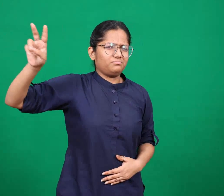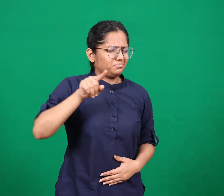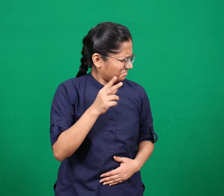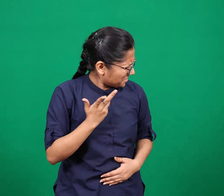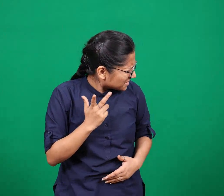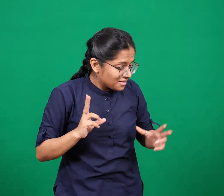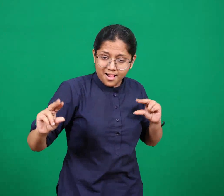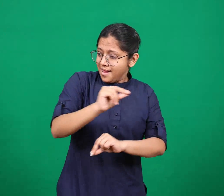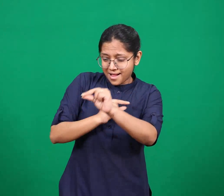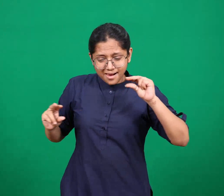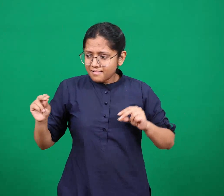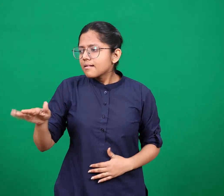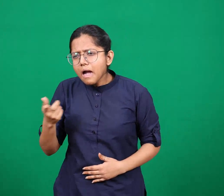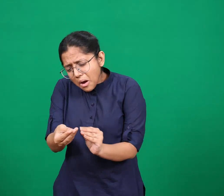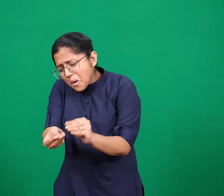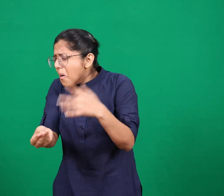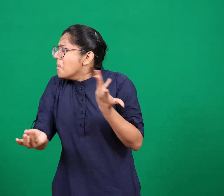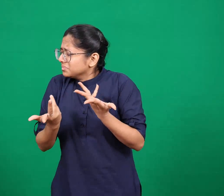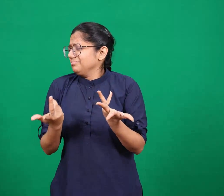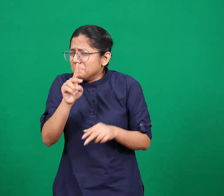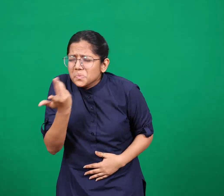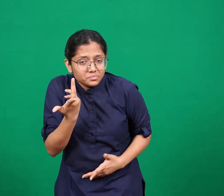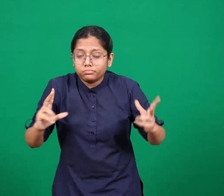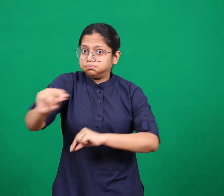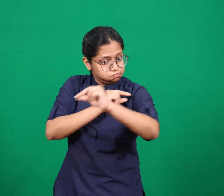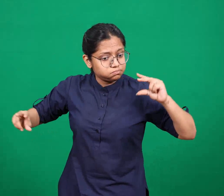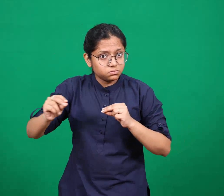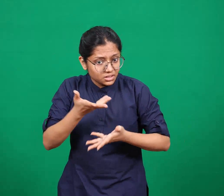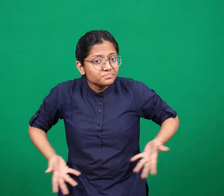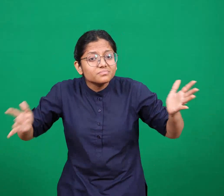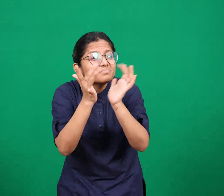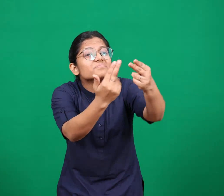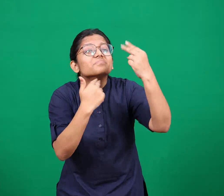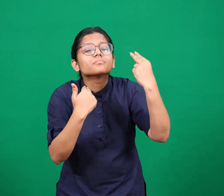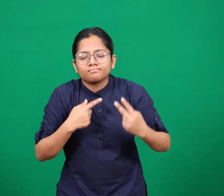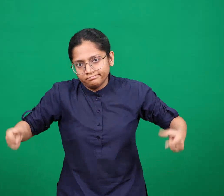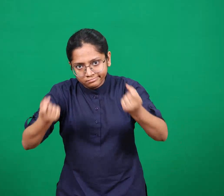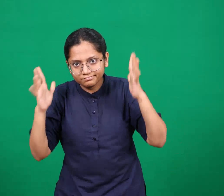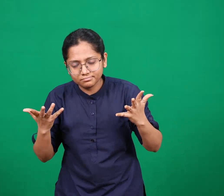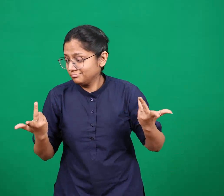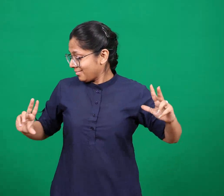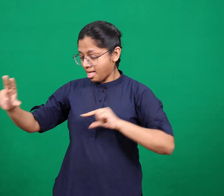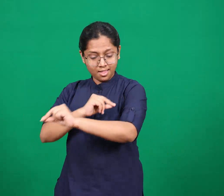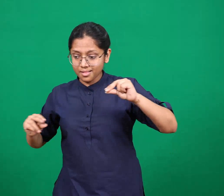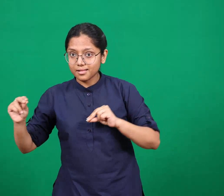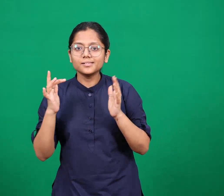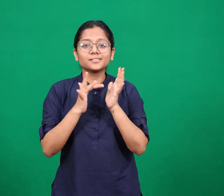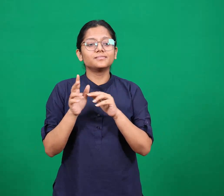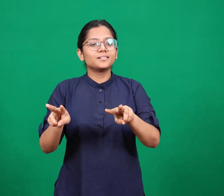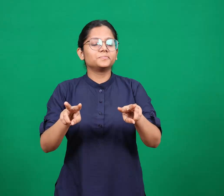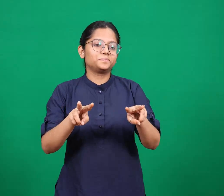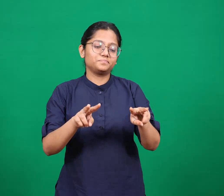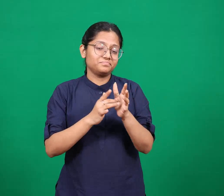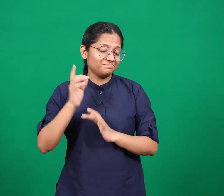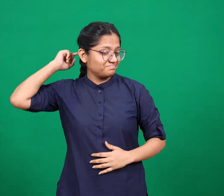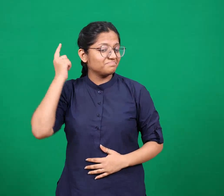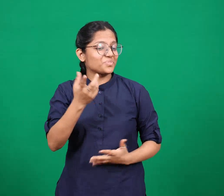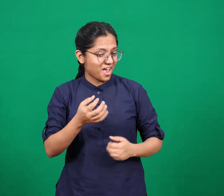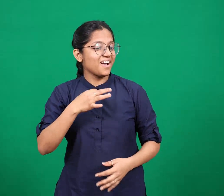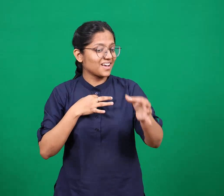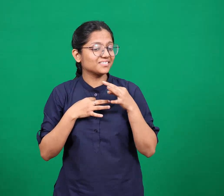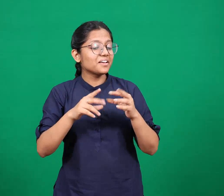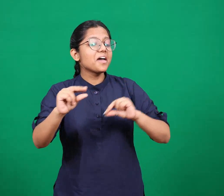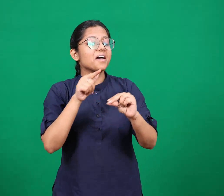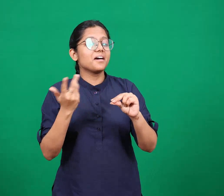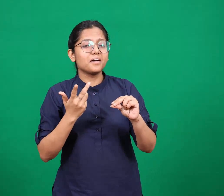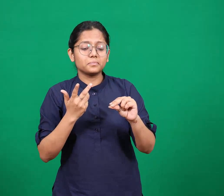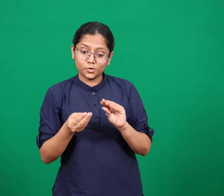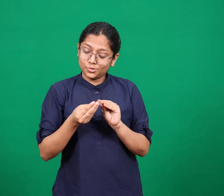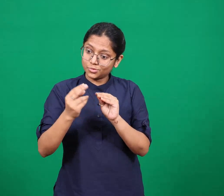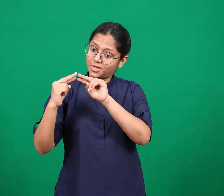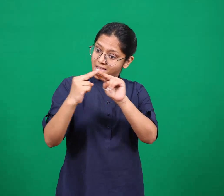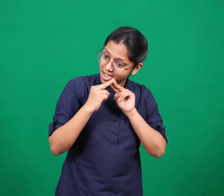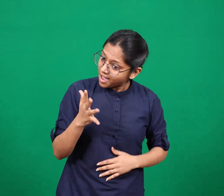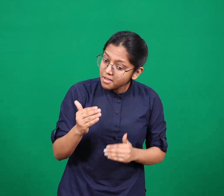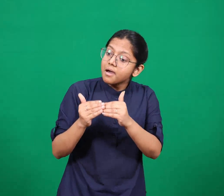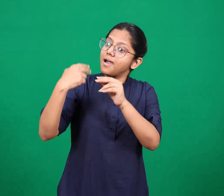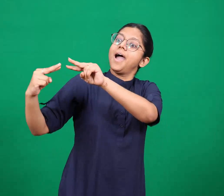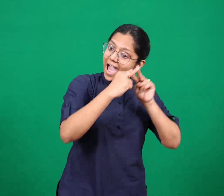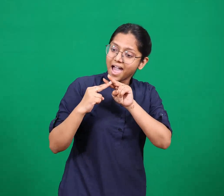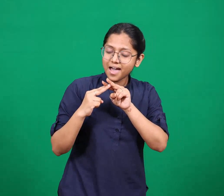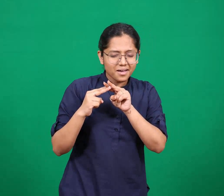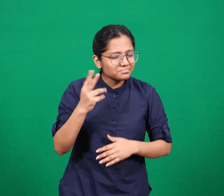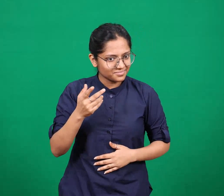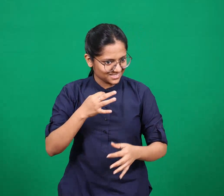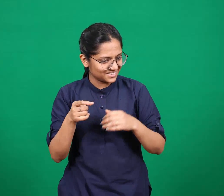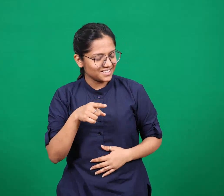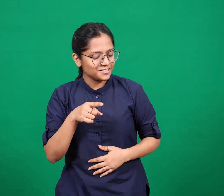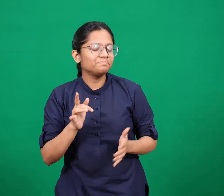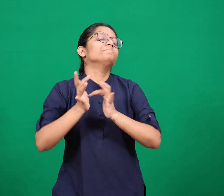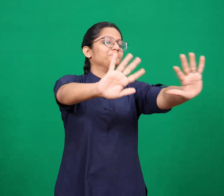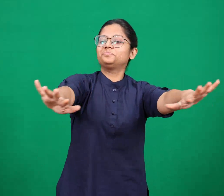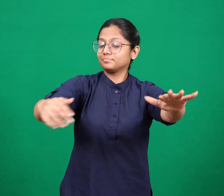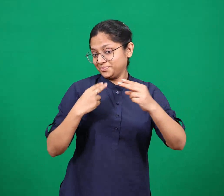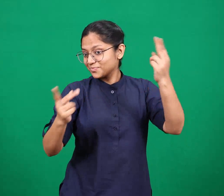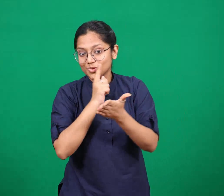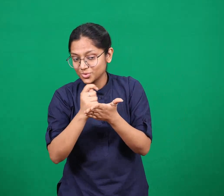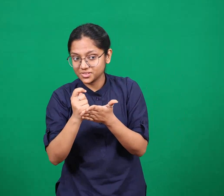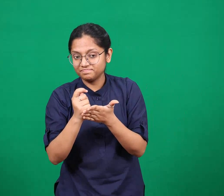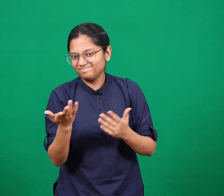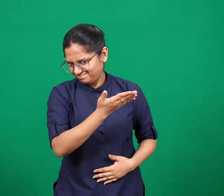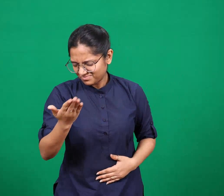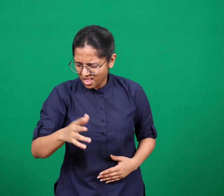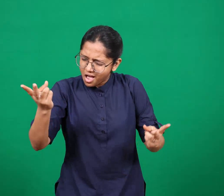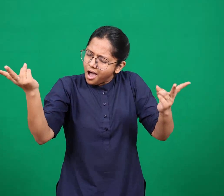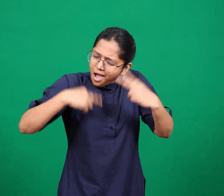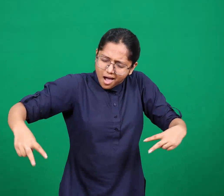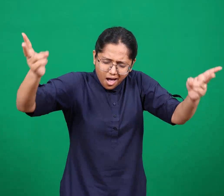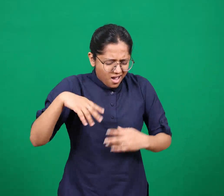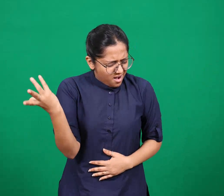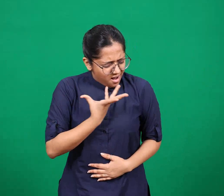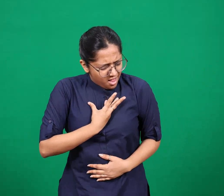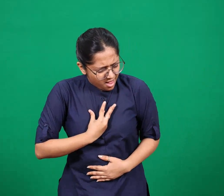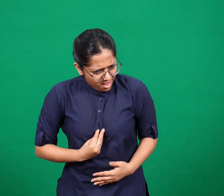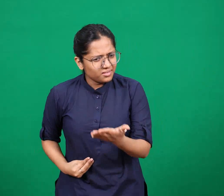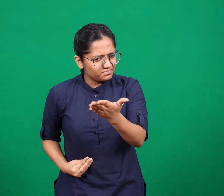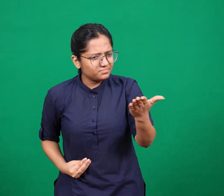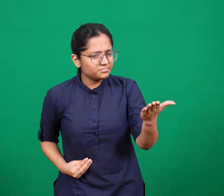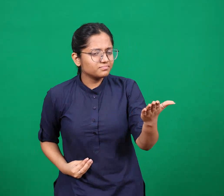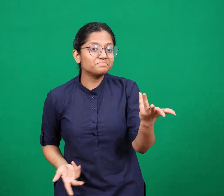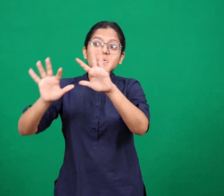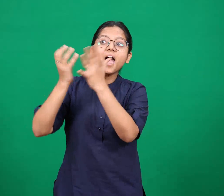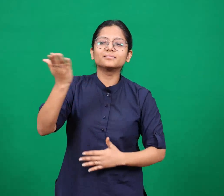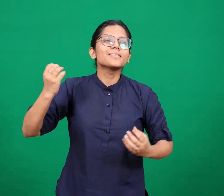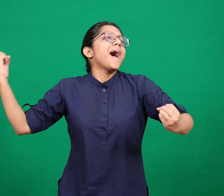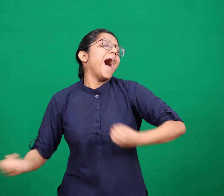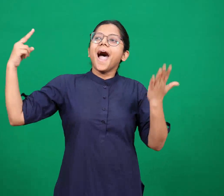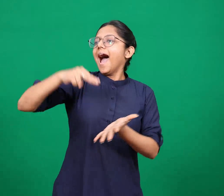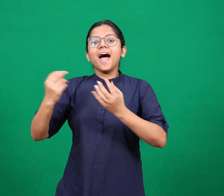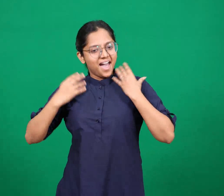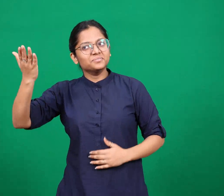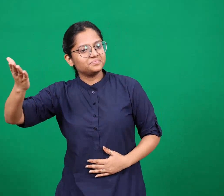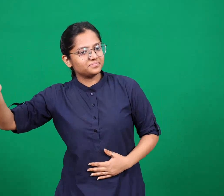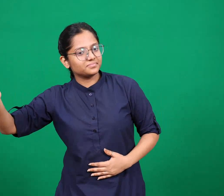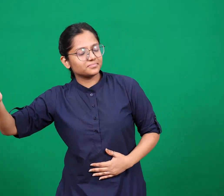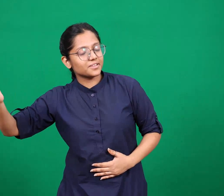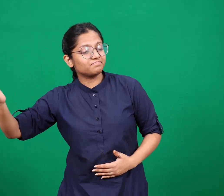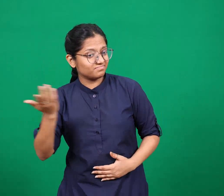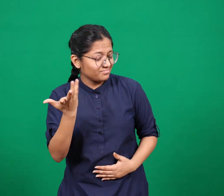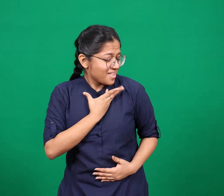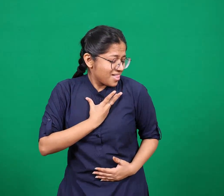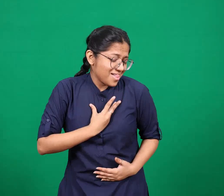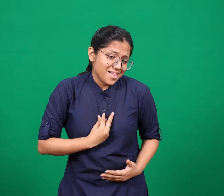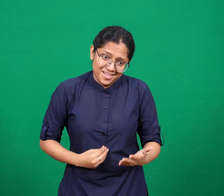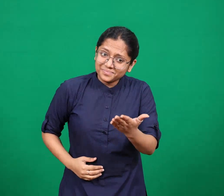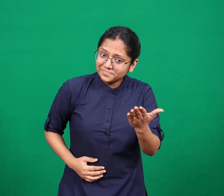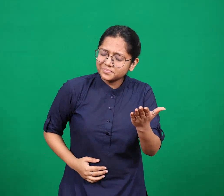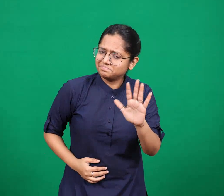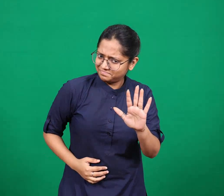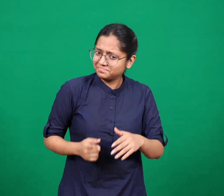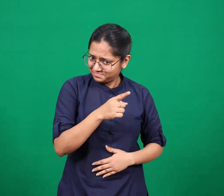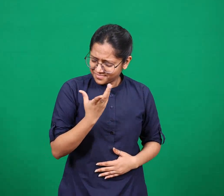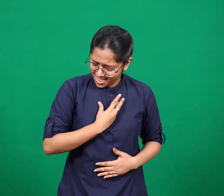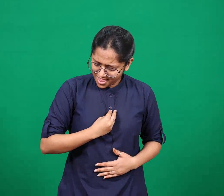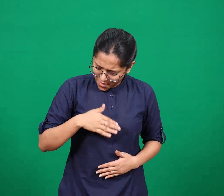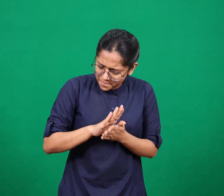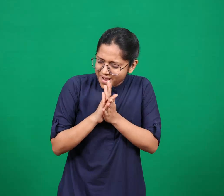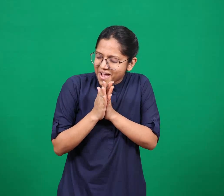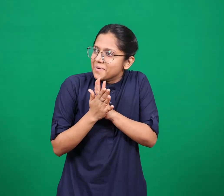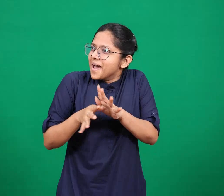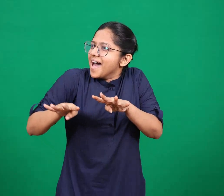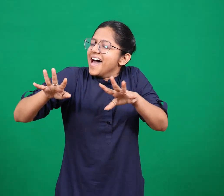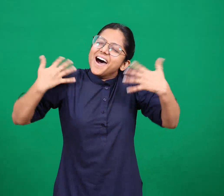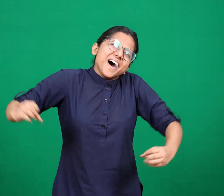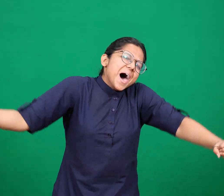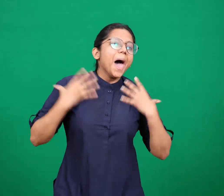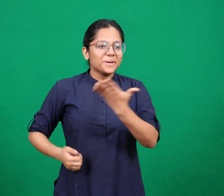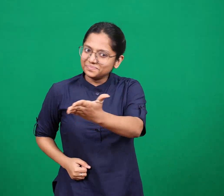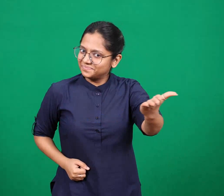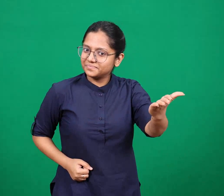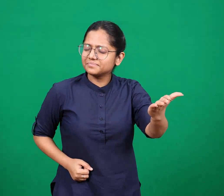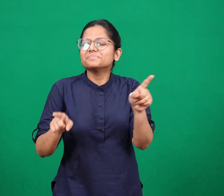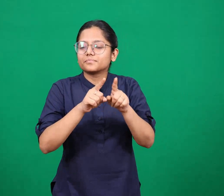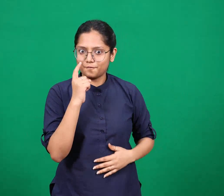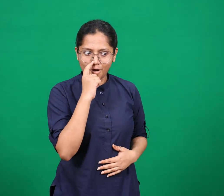They kept asking, "Why is He saying, ' a little while '? We do not understand what He is saying." Aware that they wanted to question Him, Jesus said to them, "Are you asking one another why I said, ' In a little while you will not see Me, and then after a little while you will see Me '?